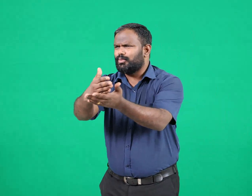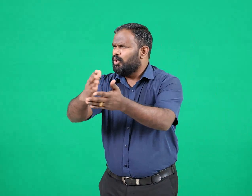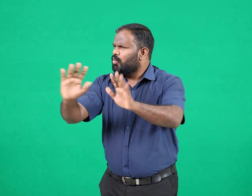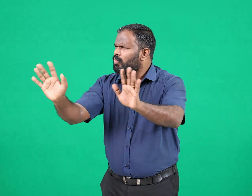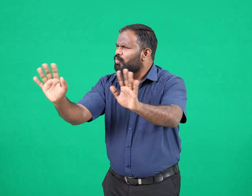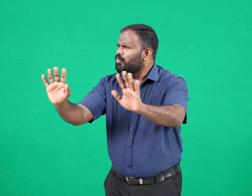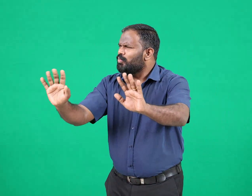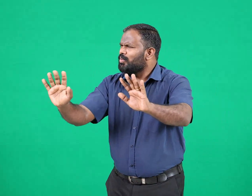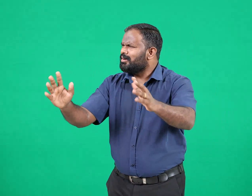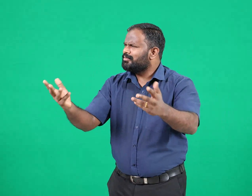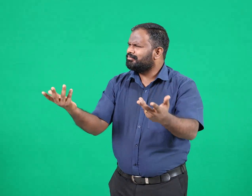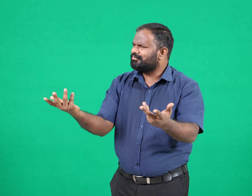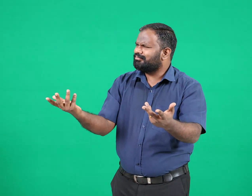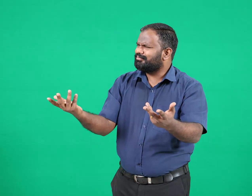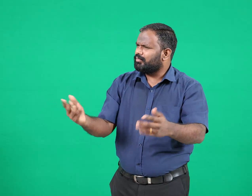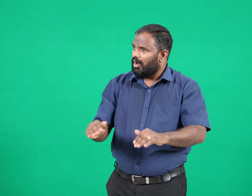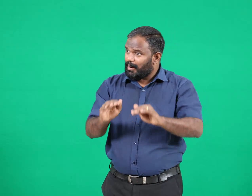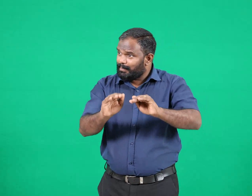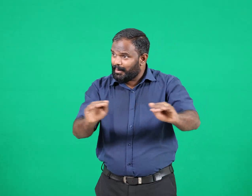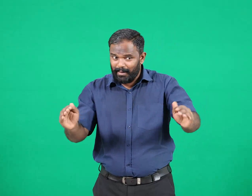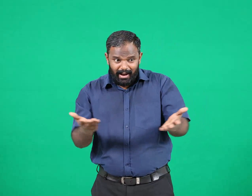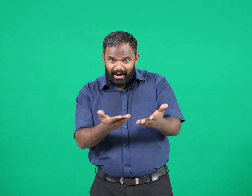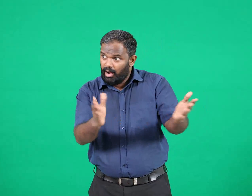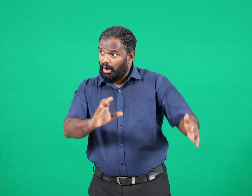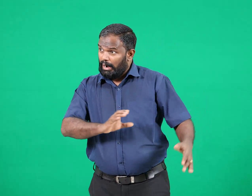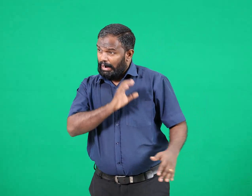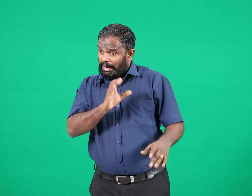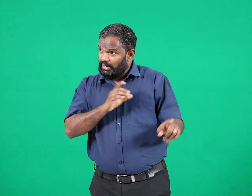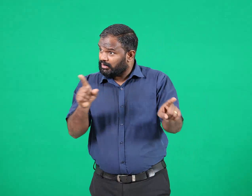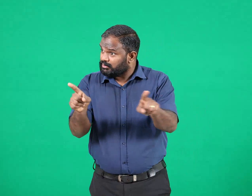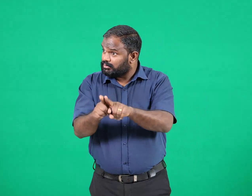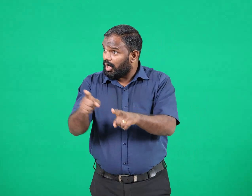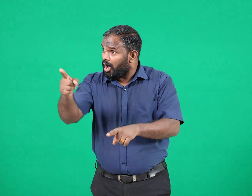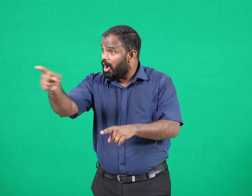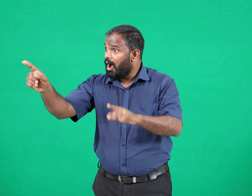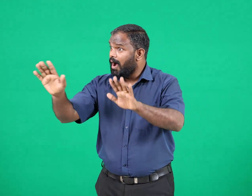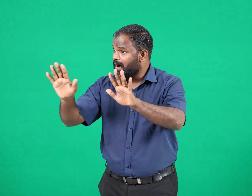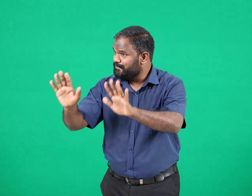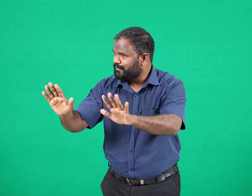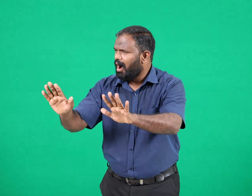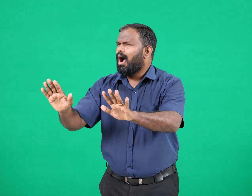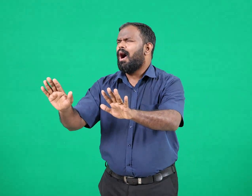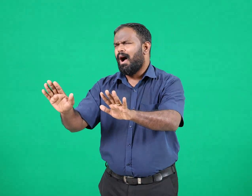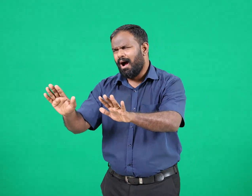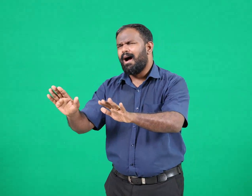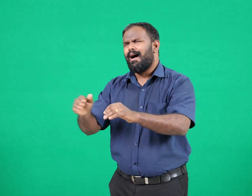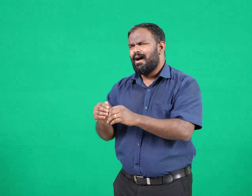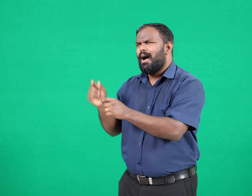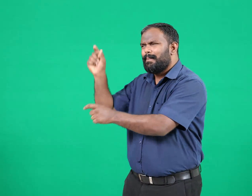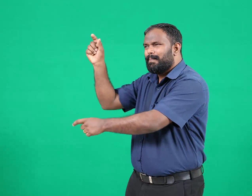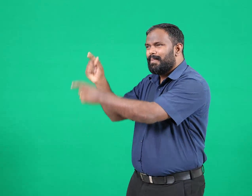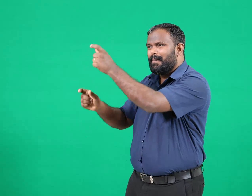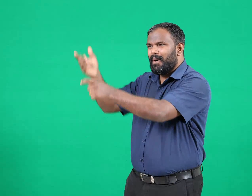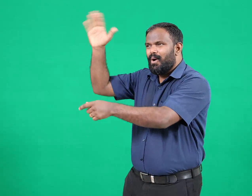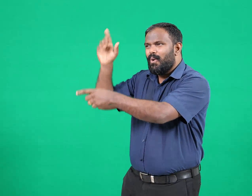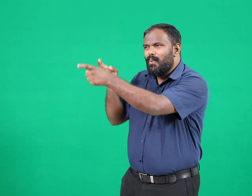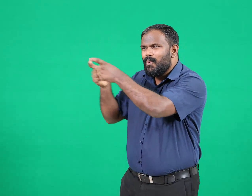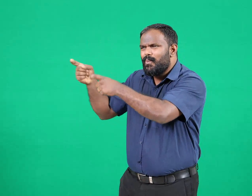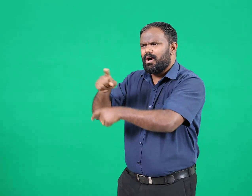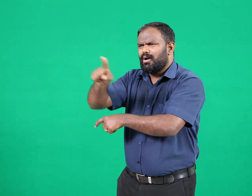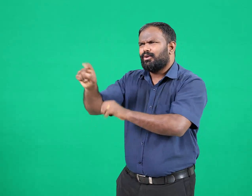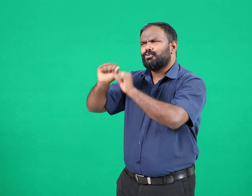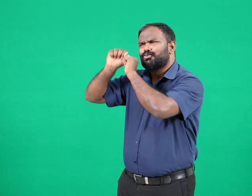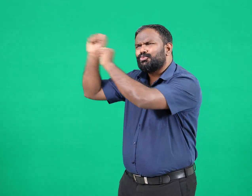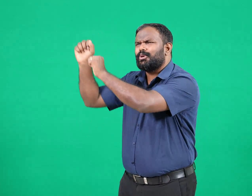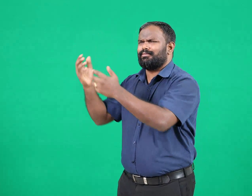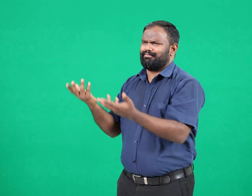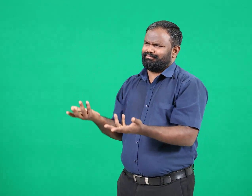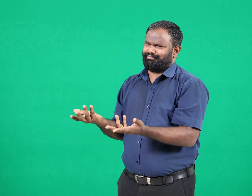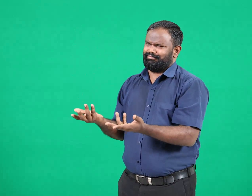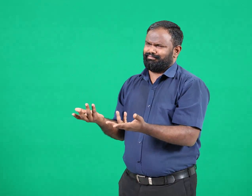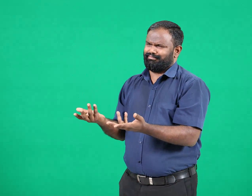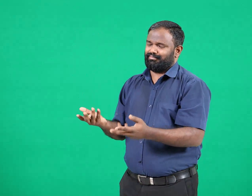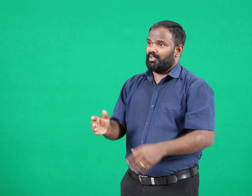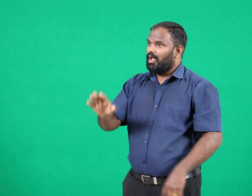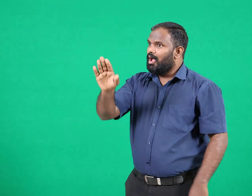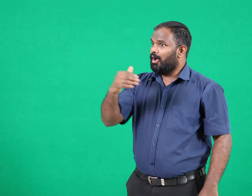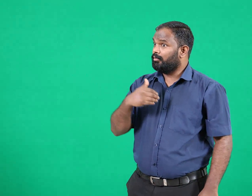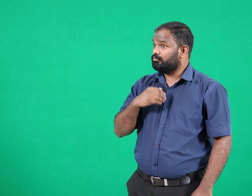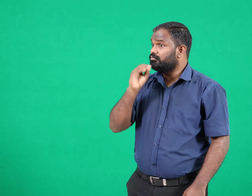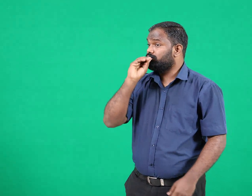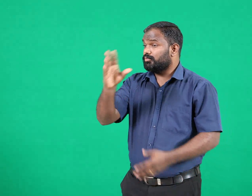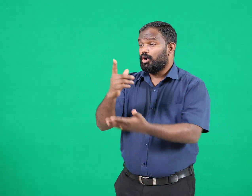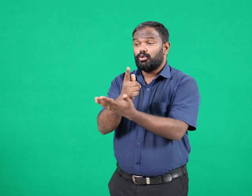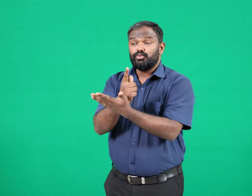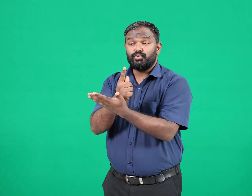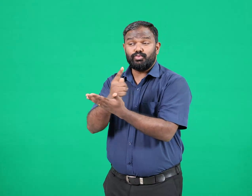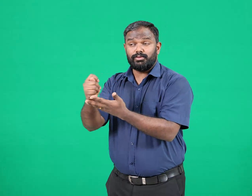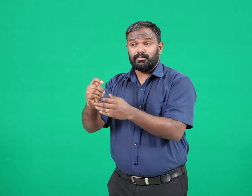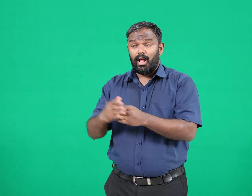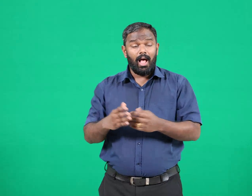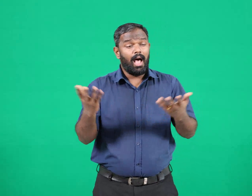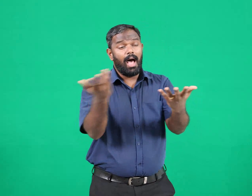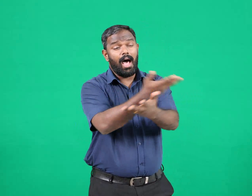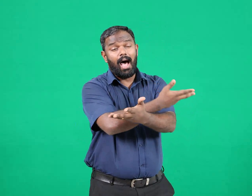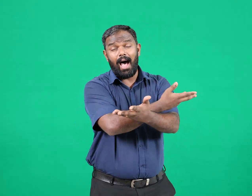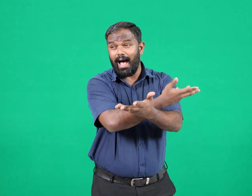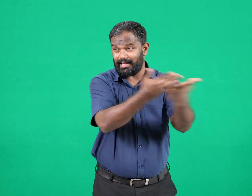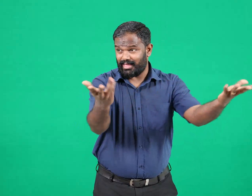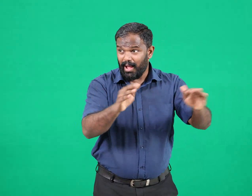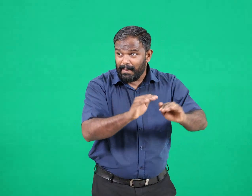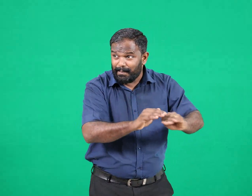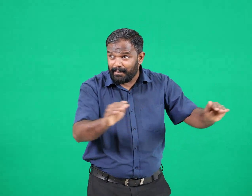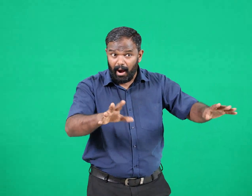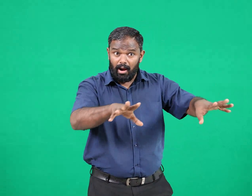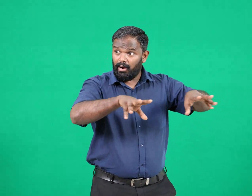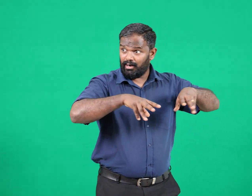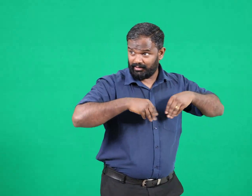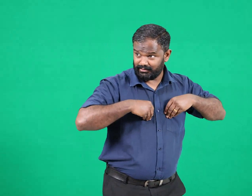For the kingdom of God belongs to such as these.